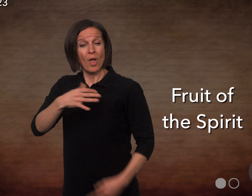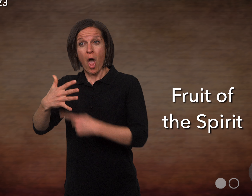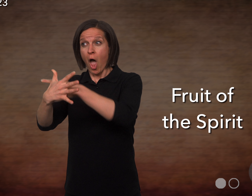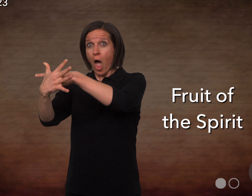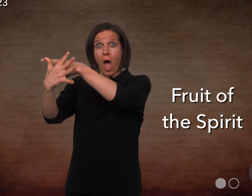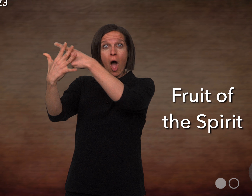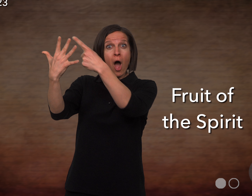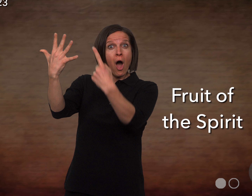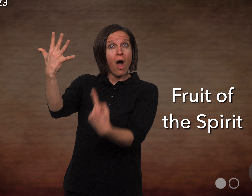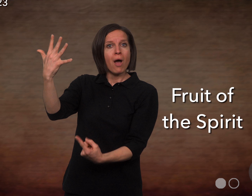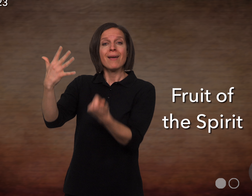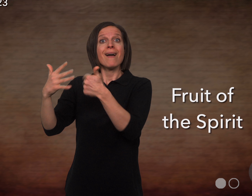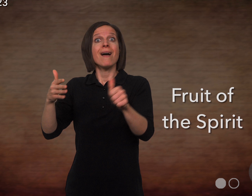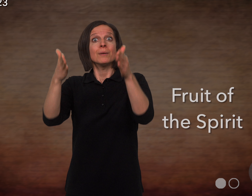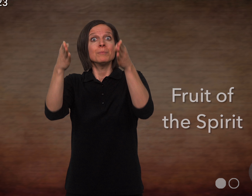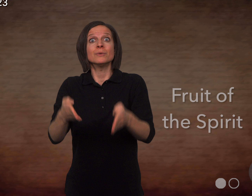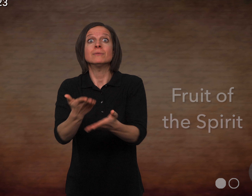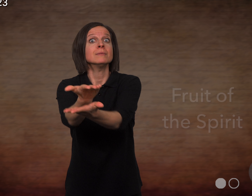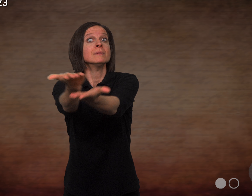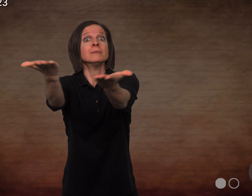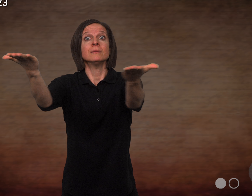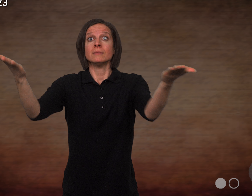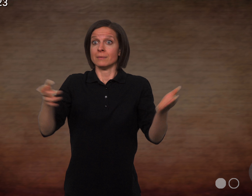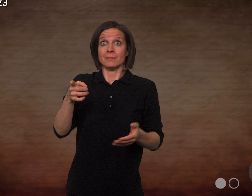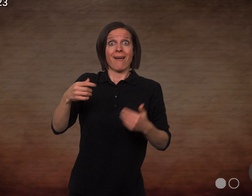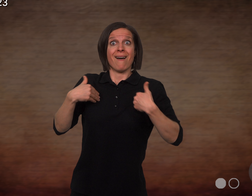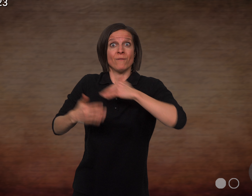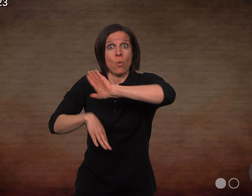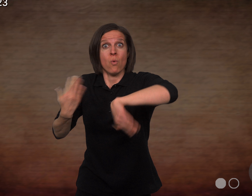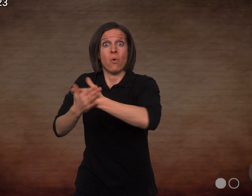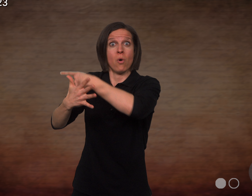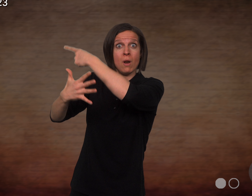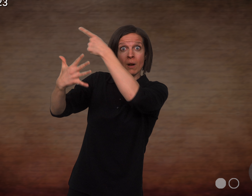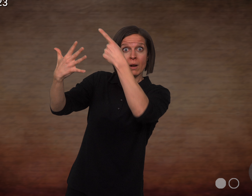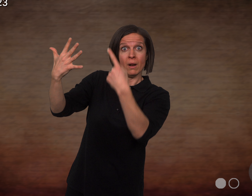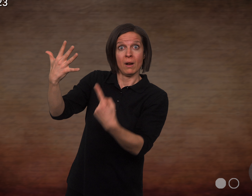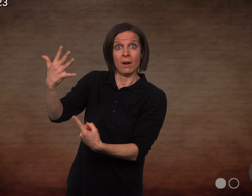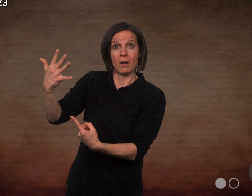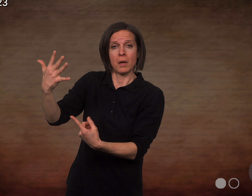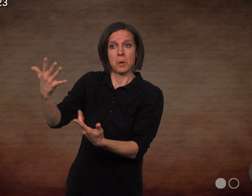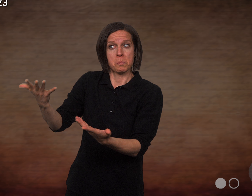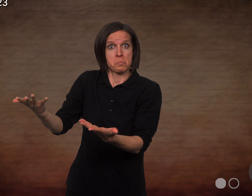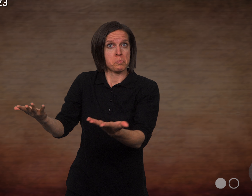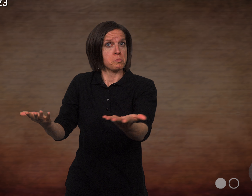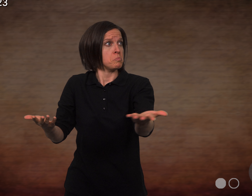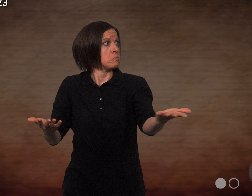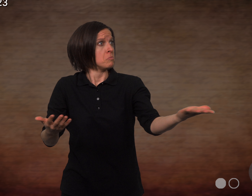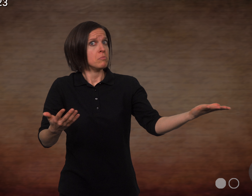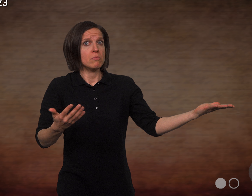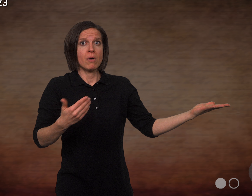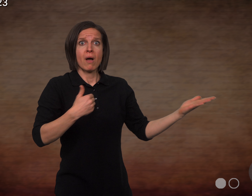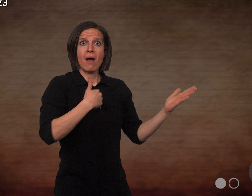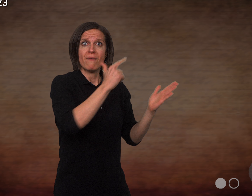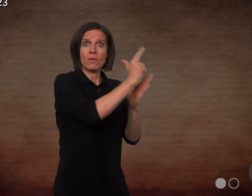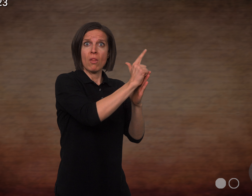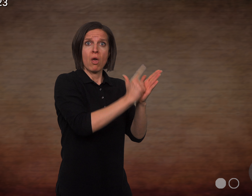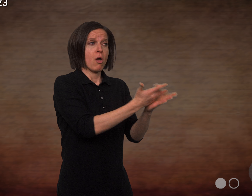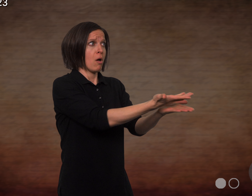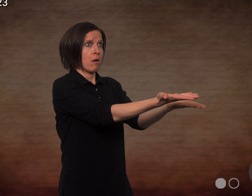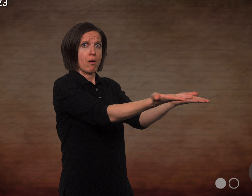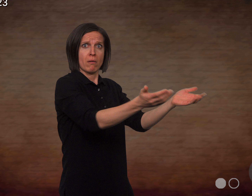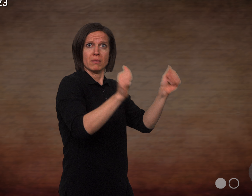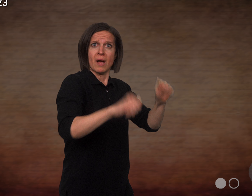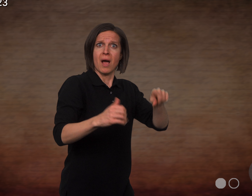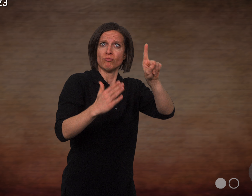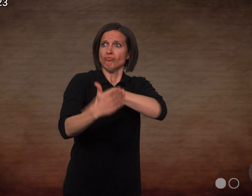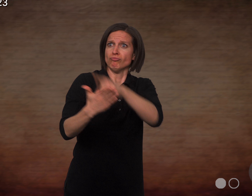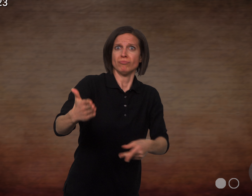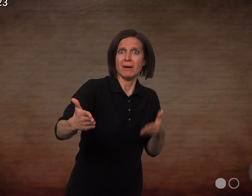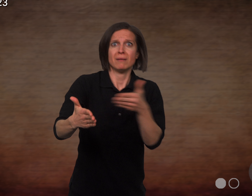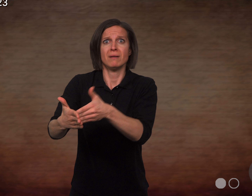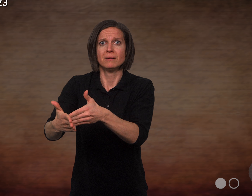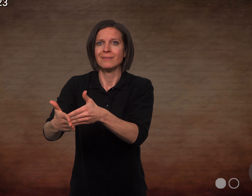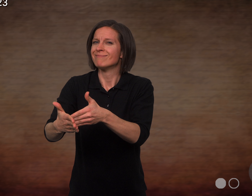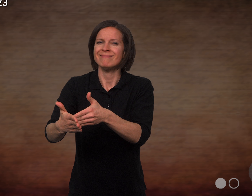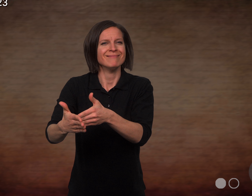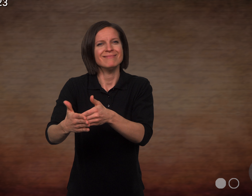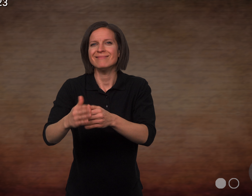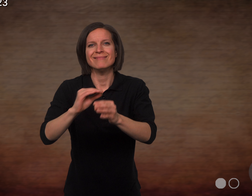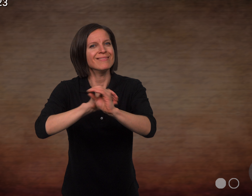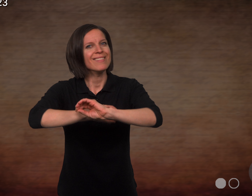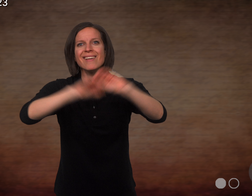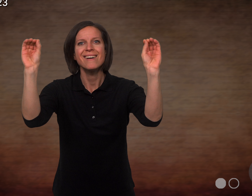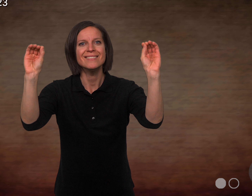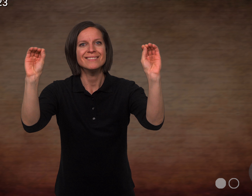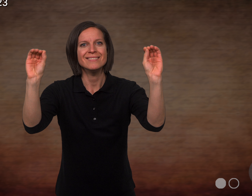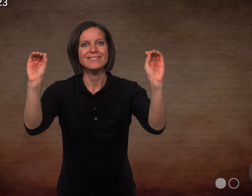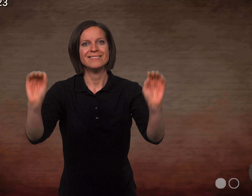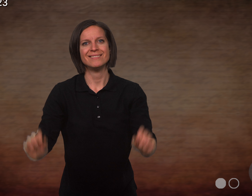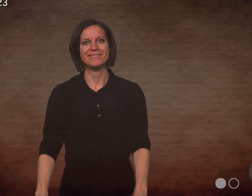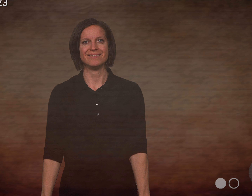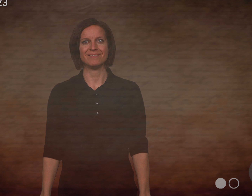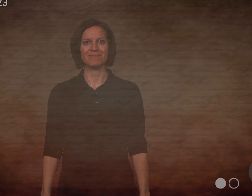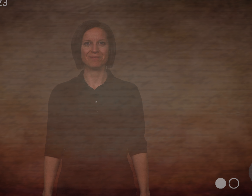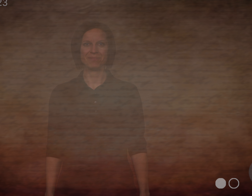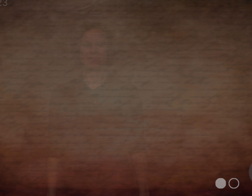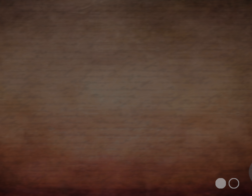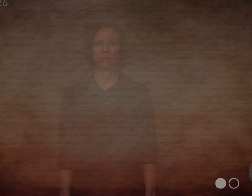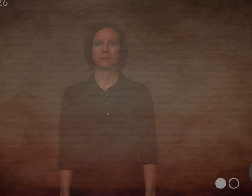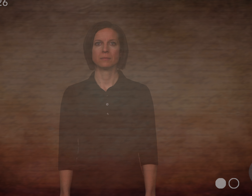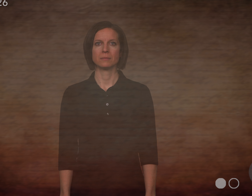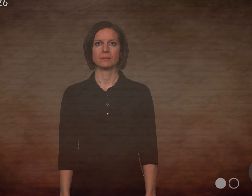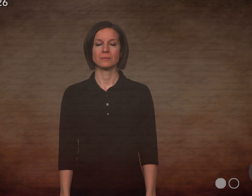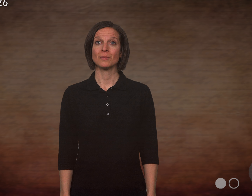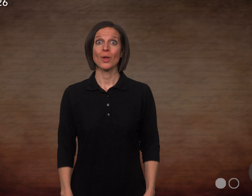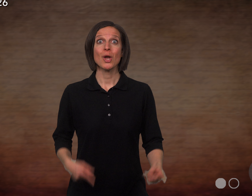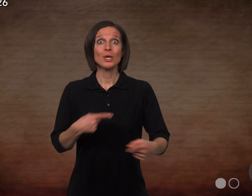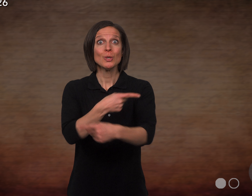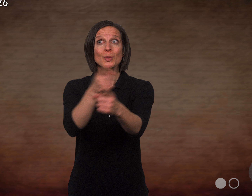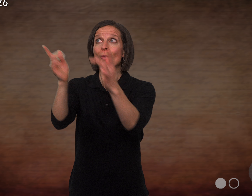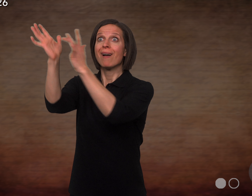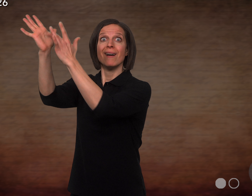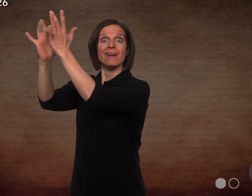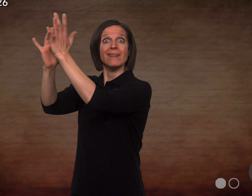Against such things there is no law.